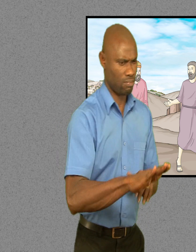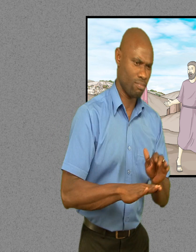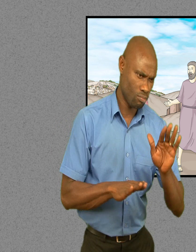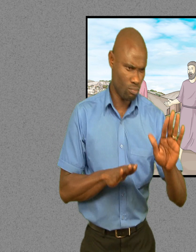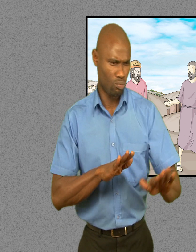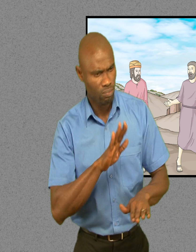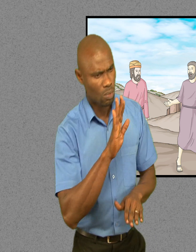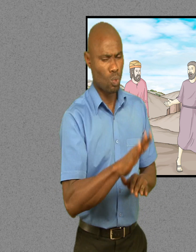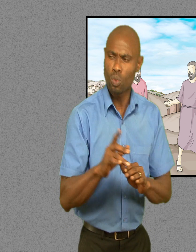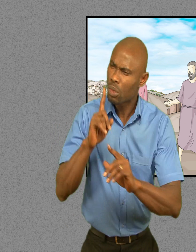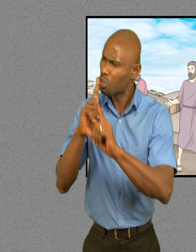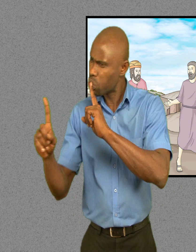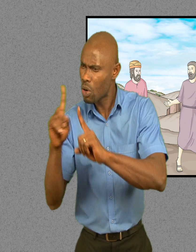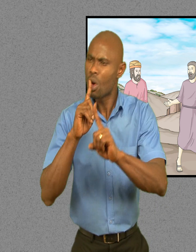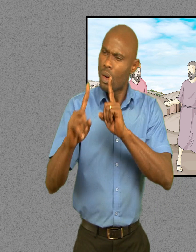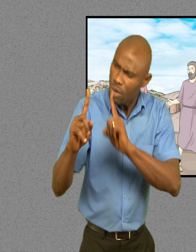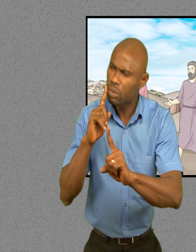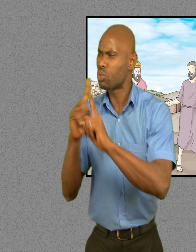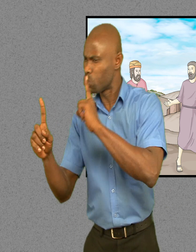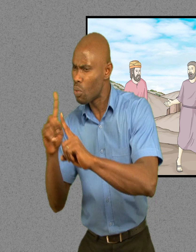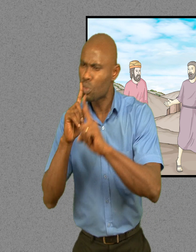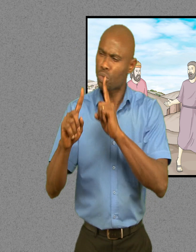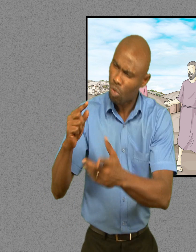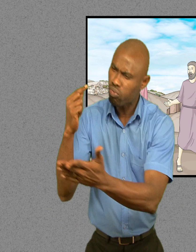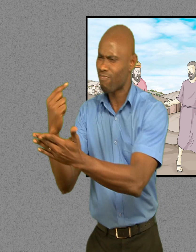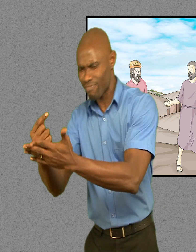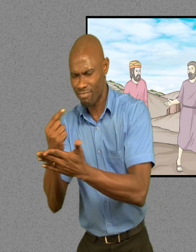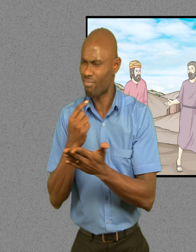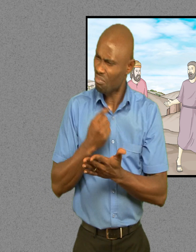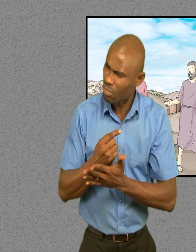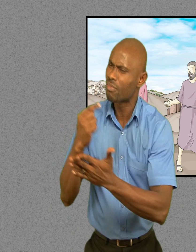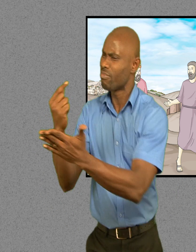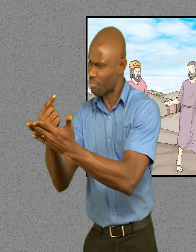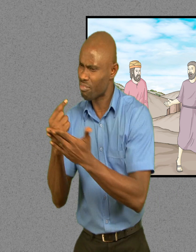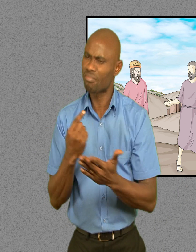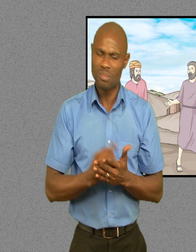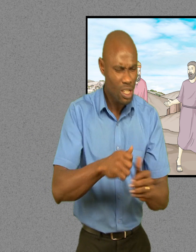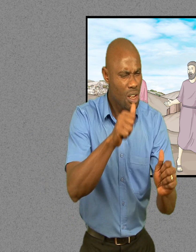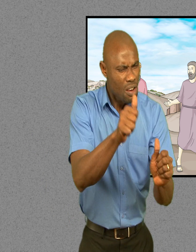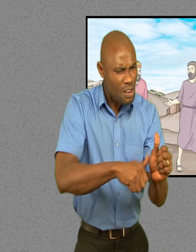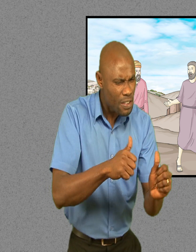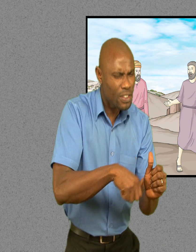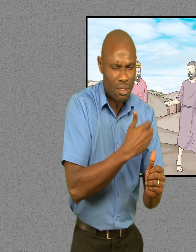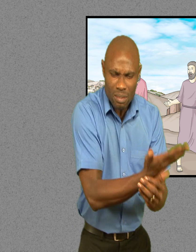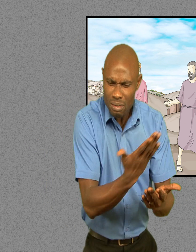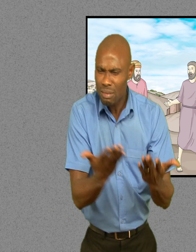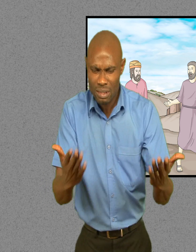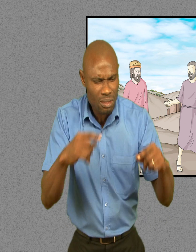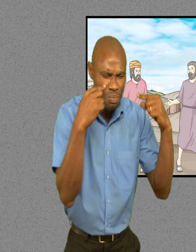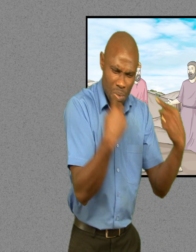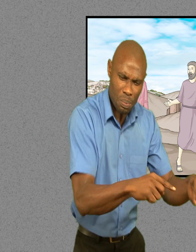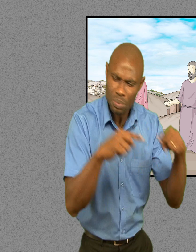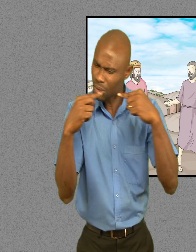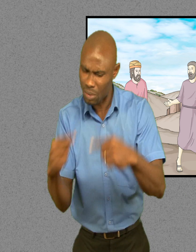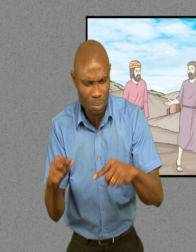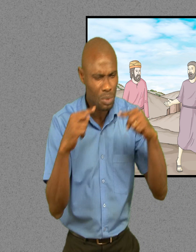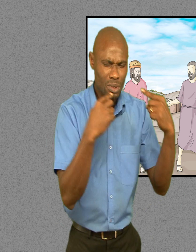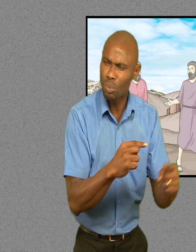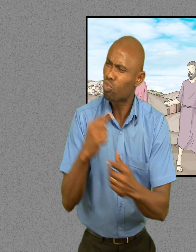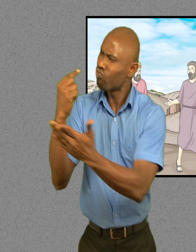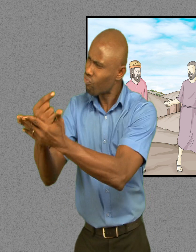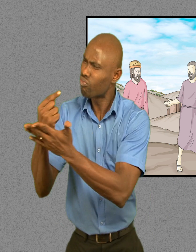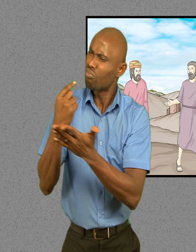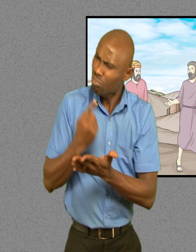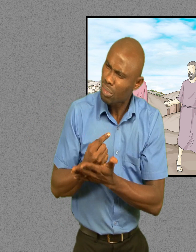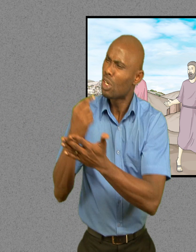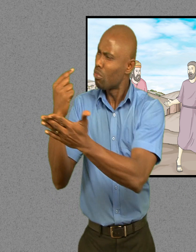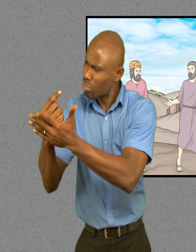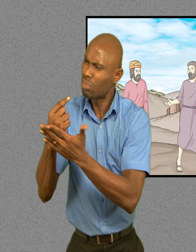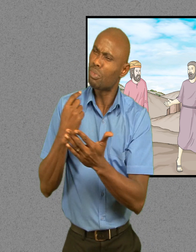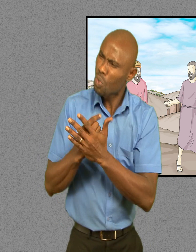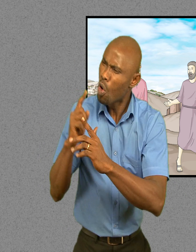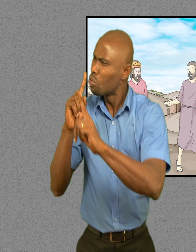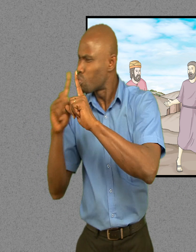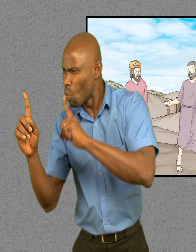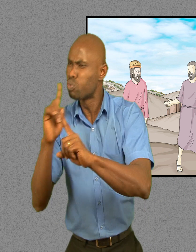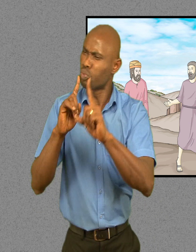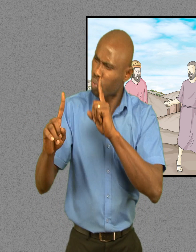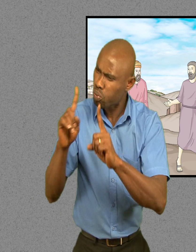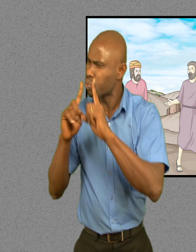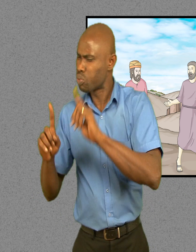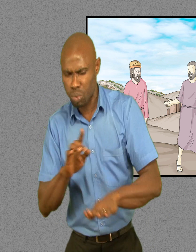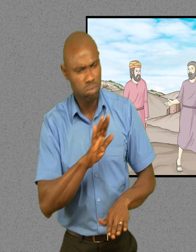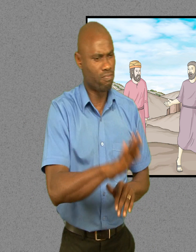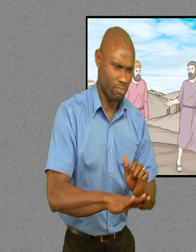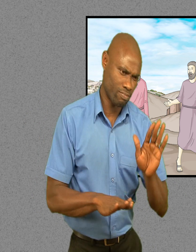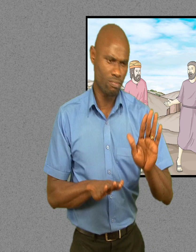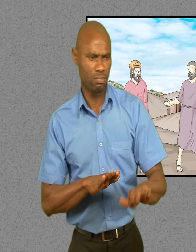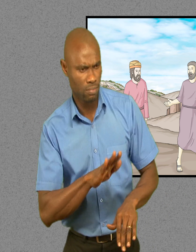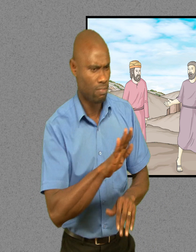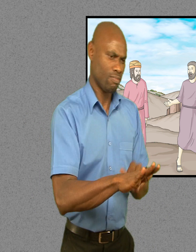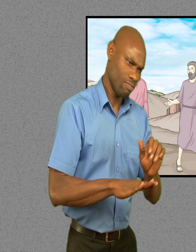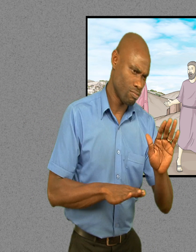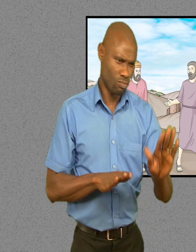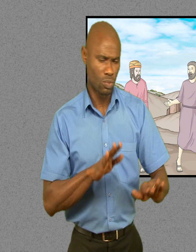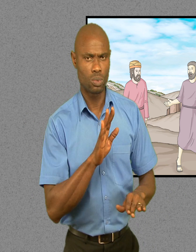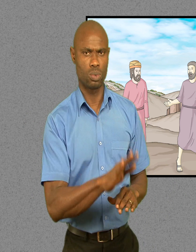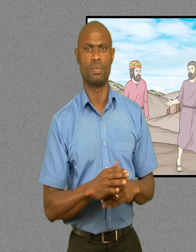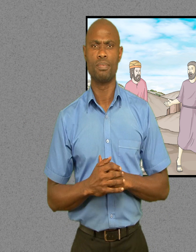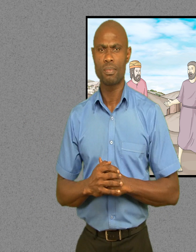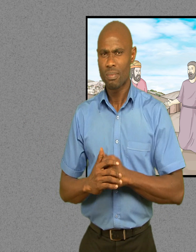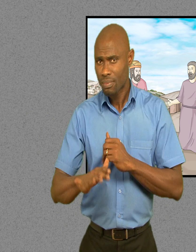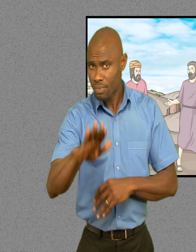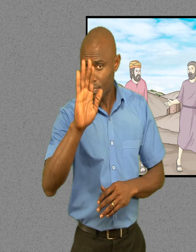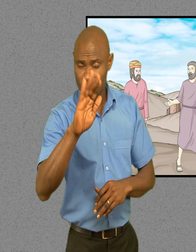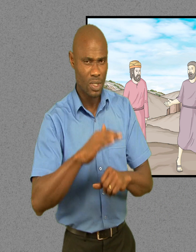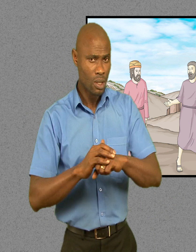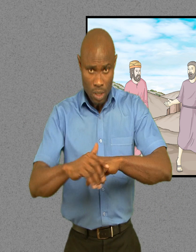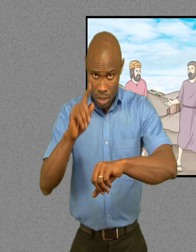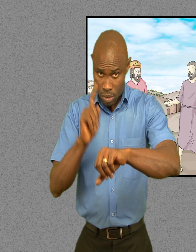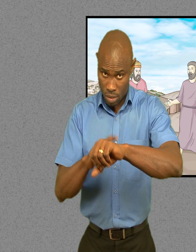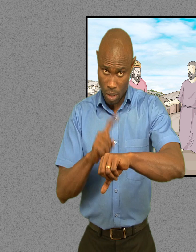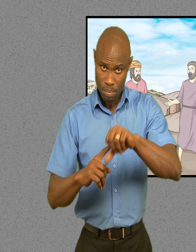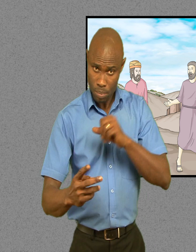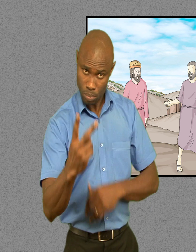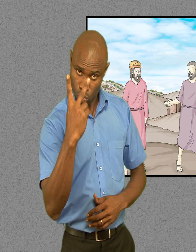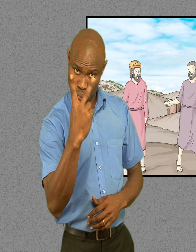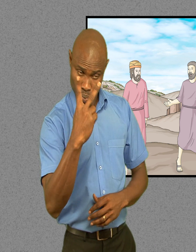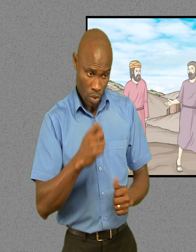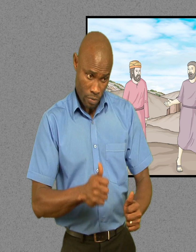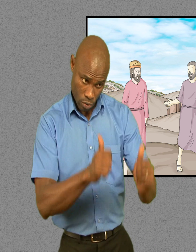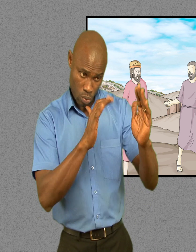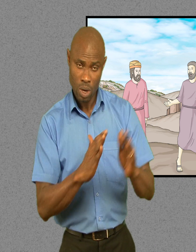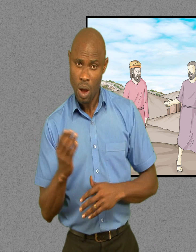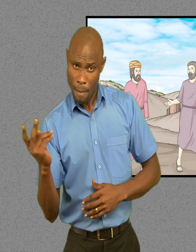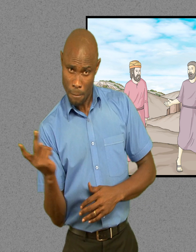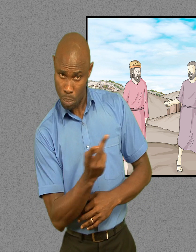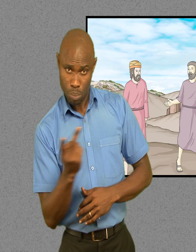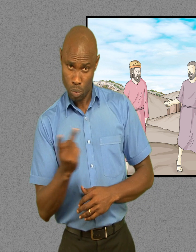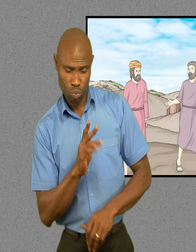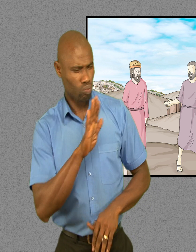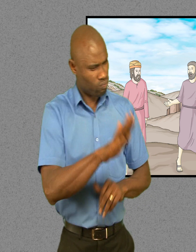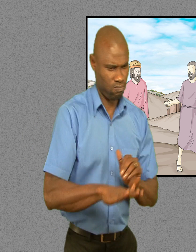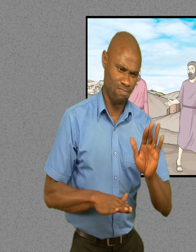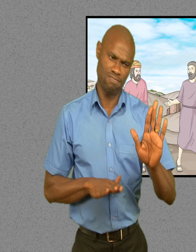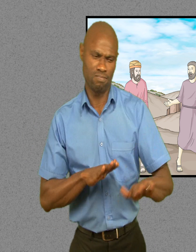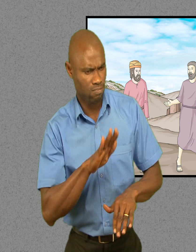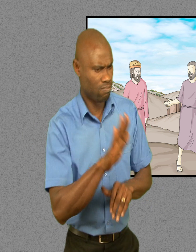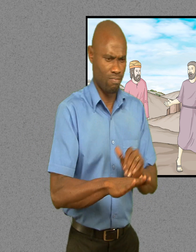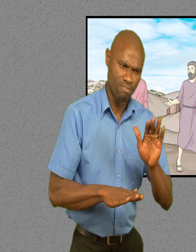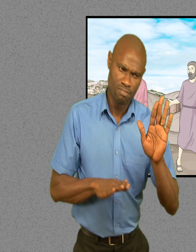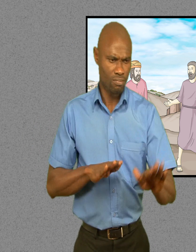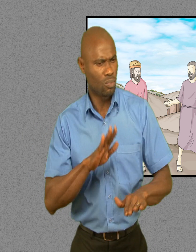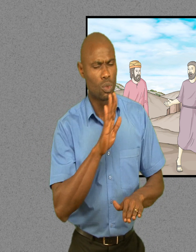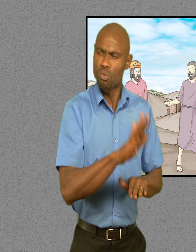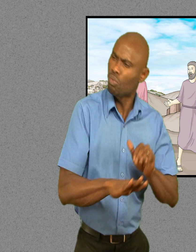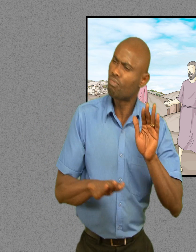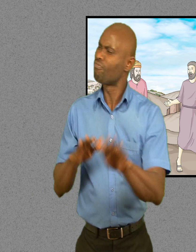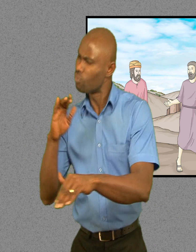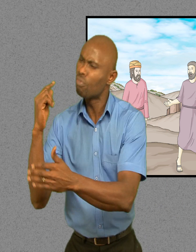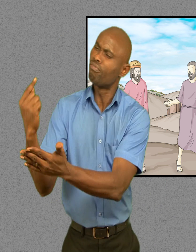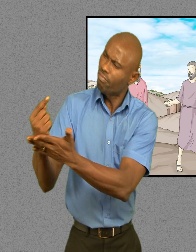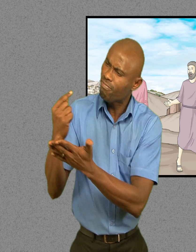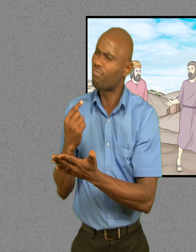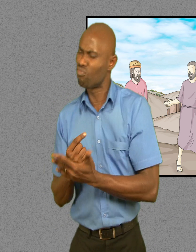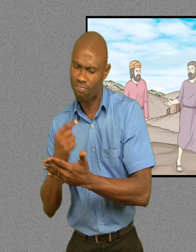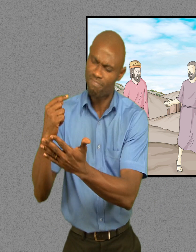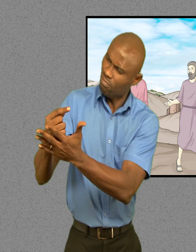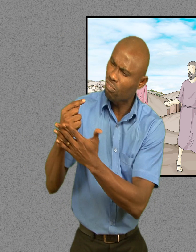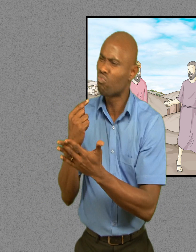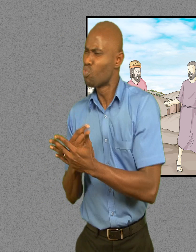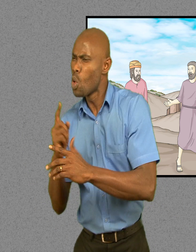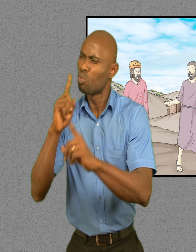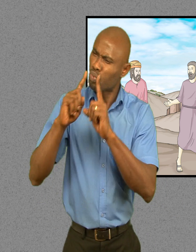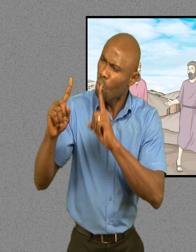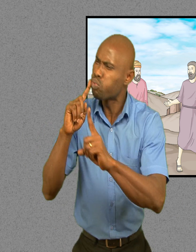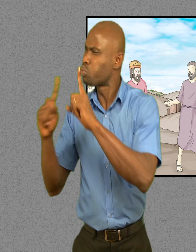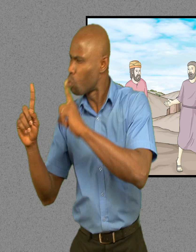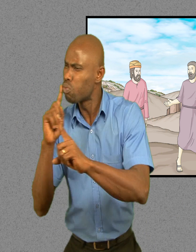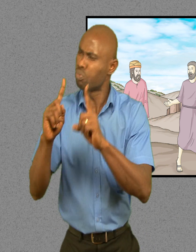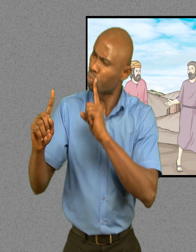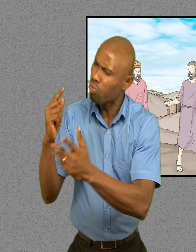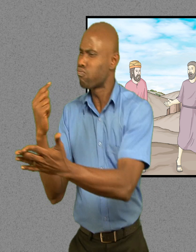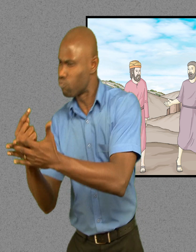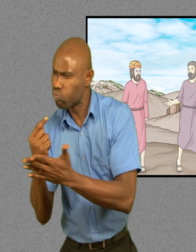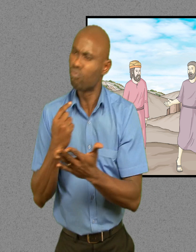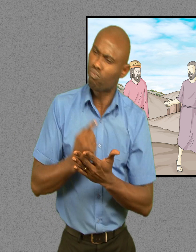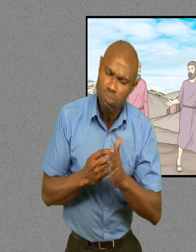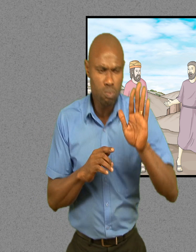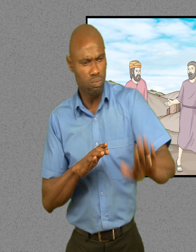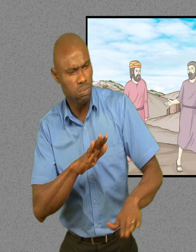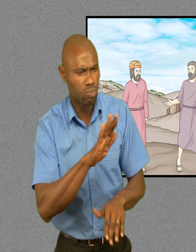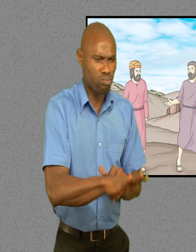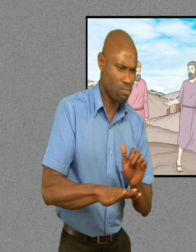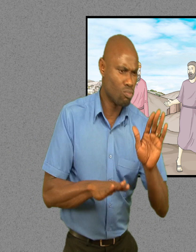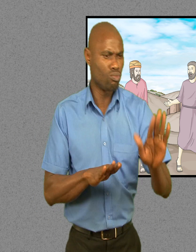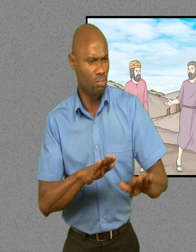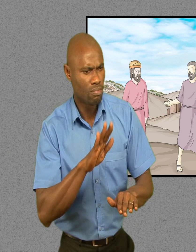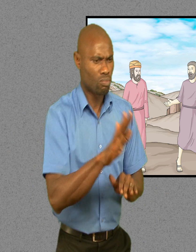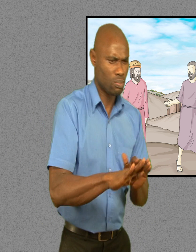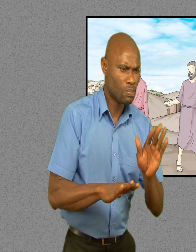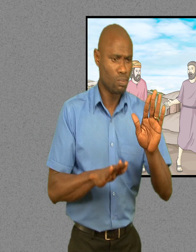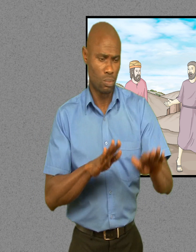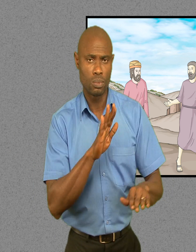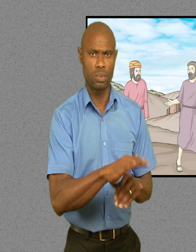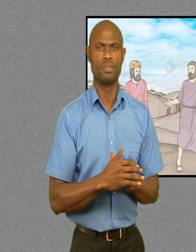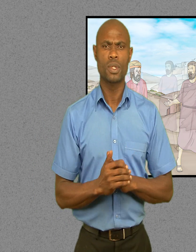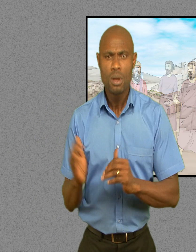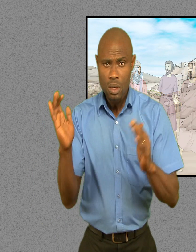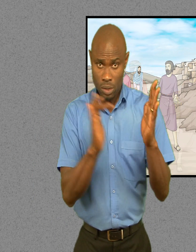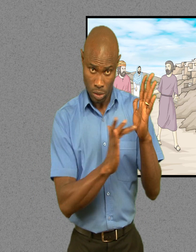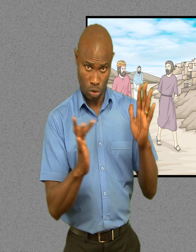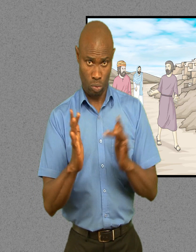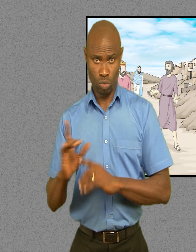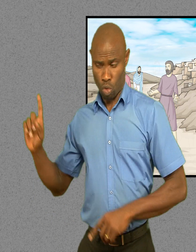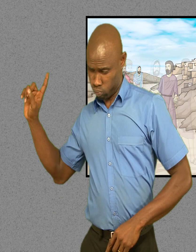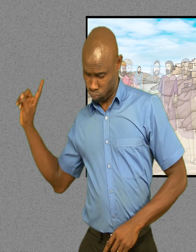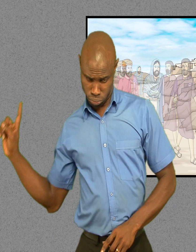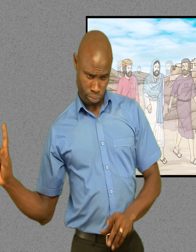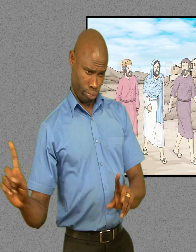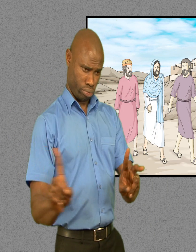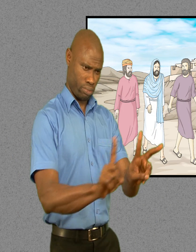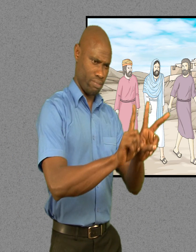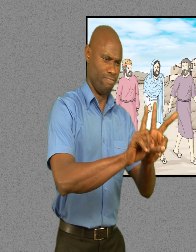They were talking with each other about everything that had happened.